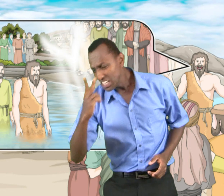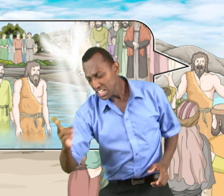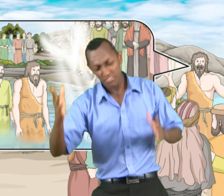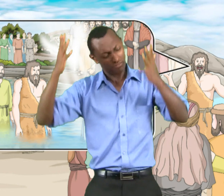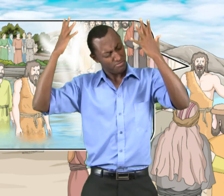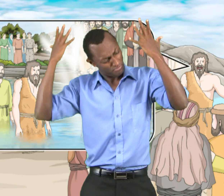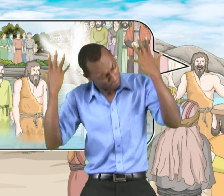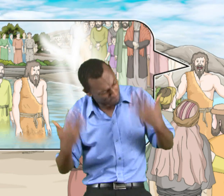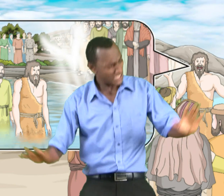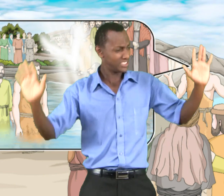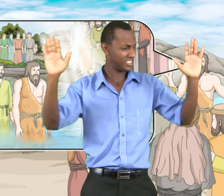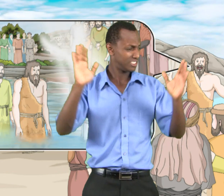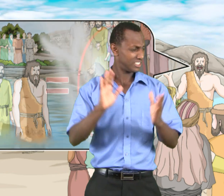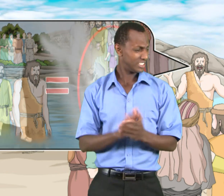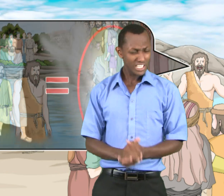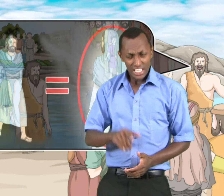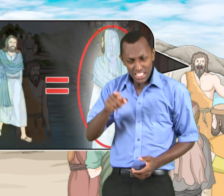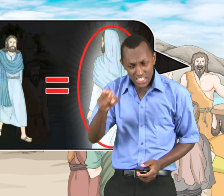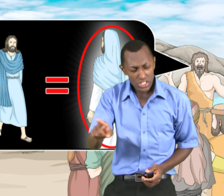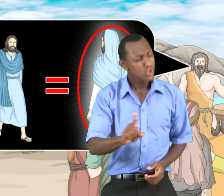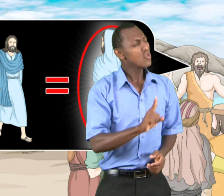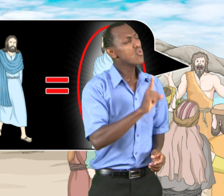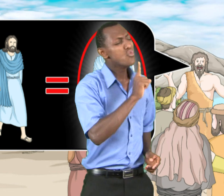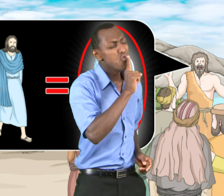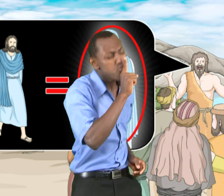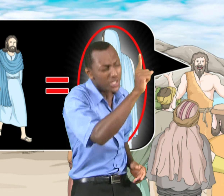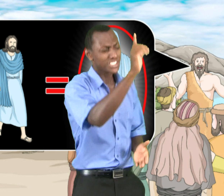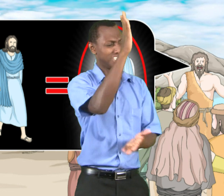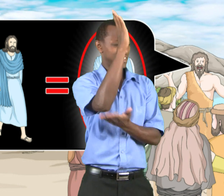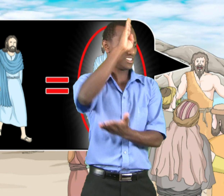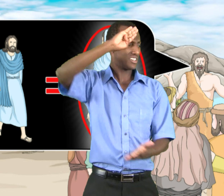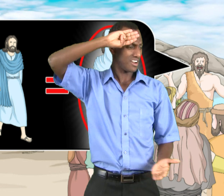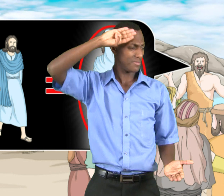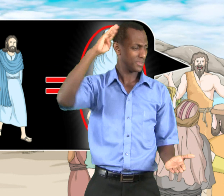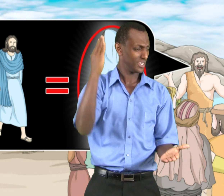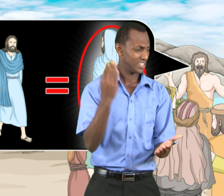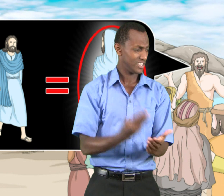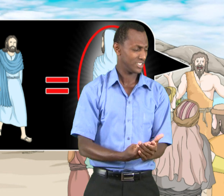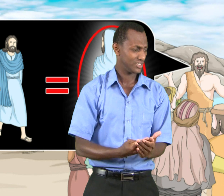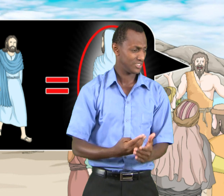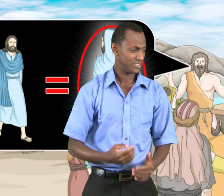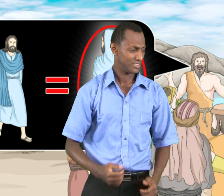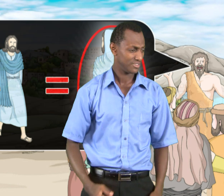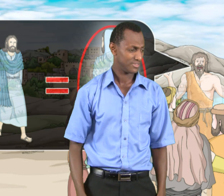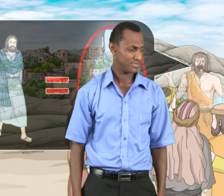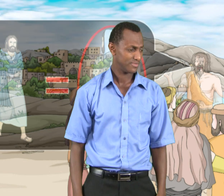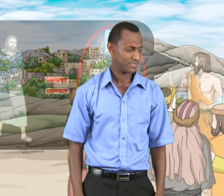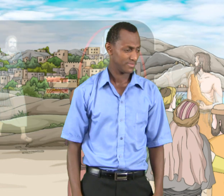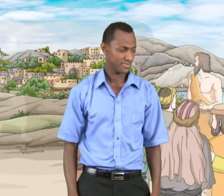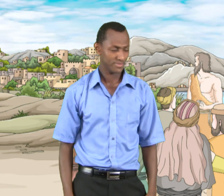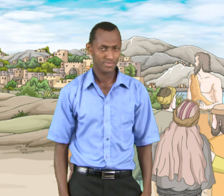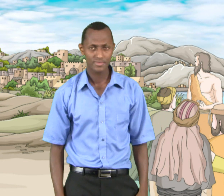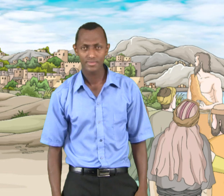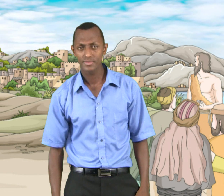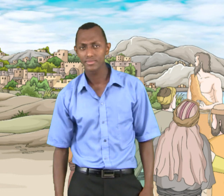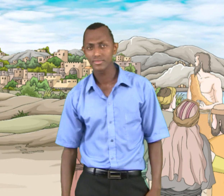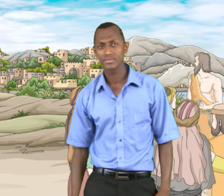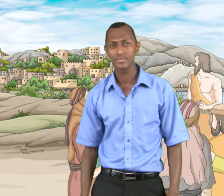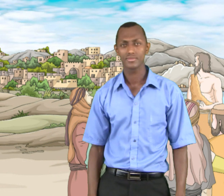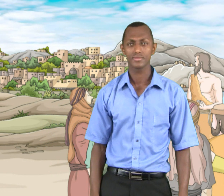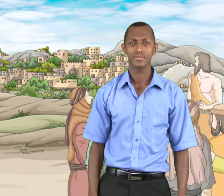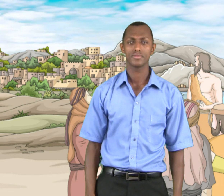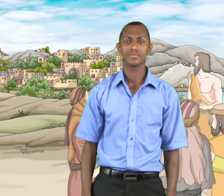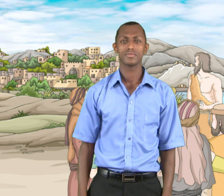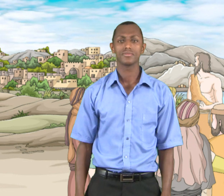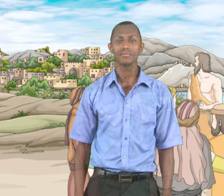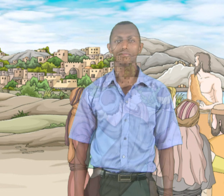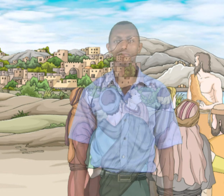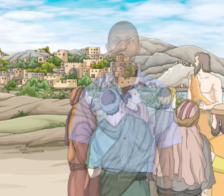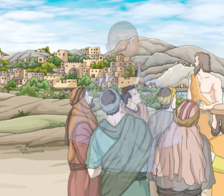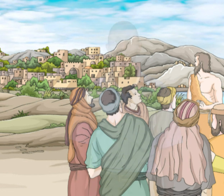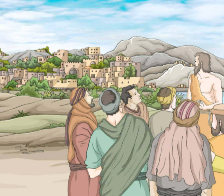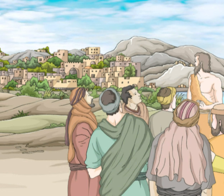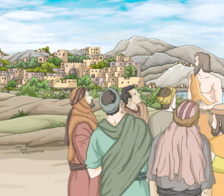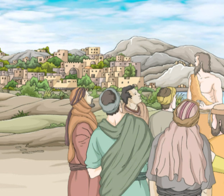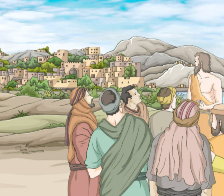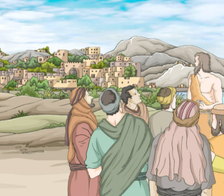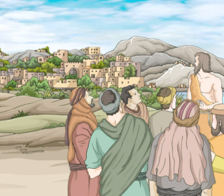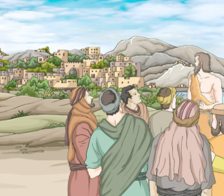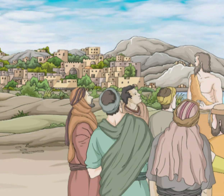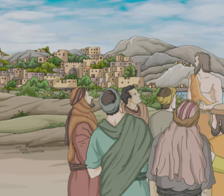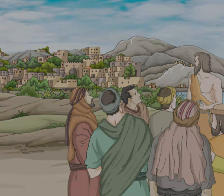I have seen and testified that this is the Son of God.”